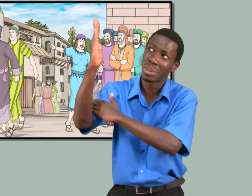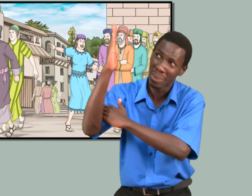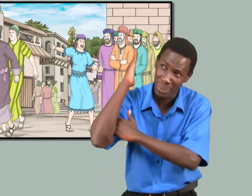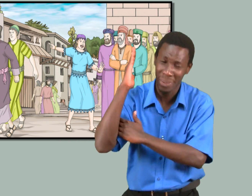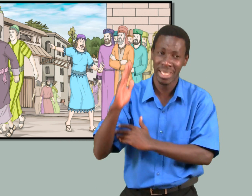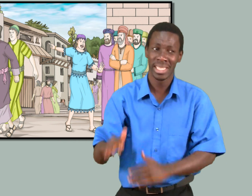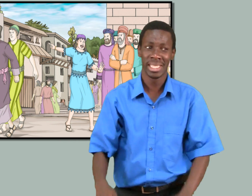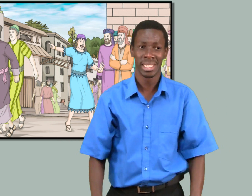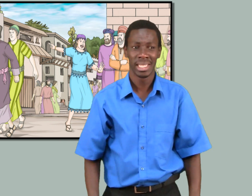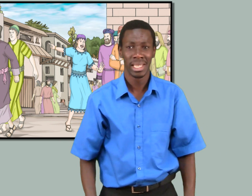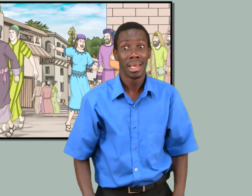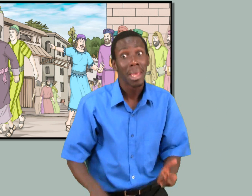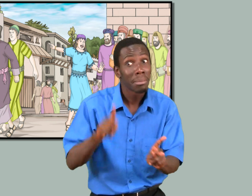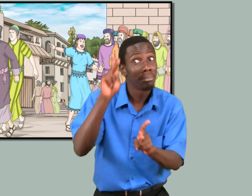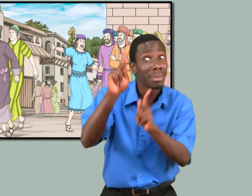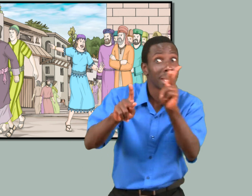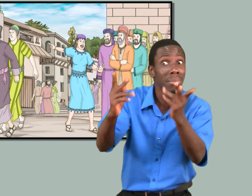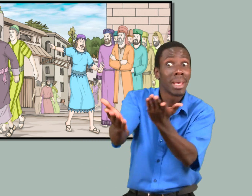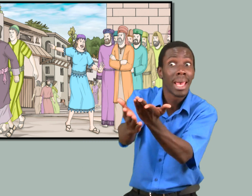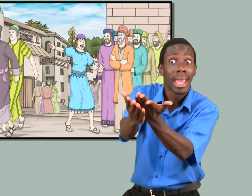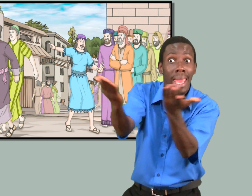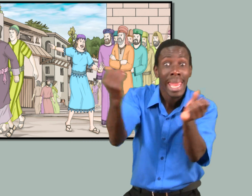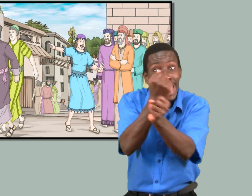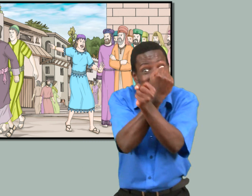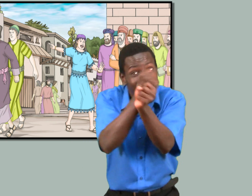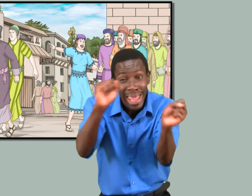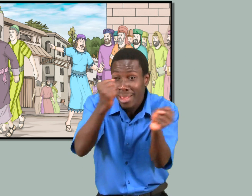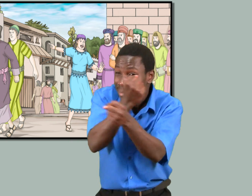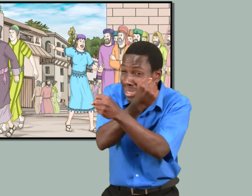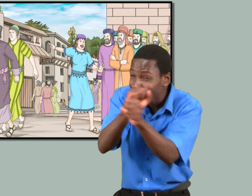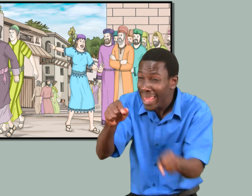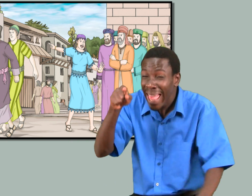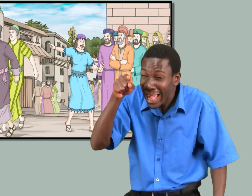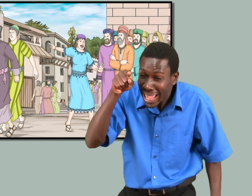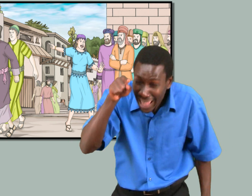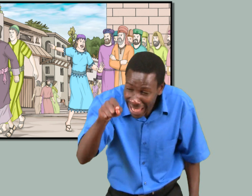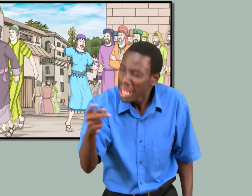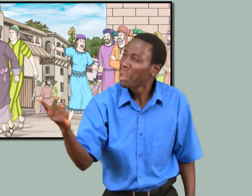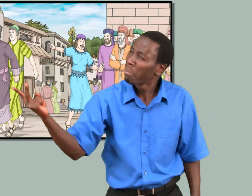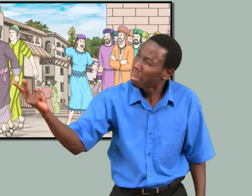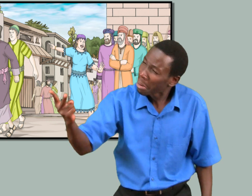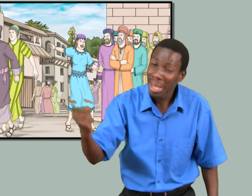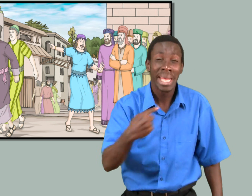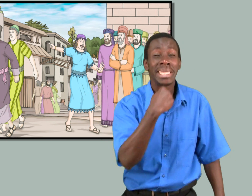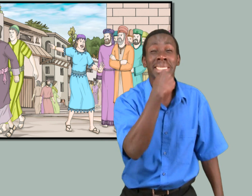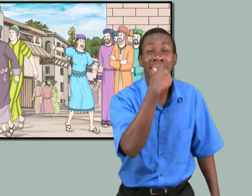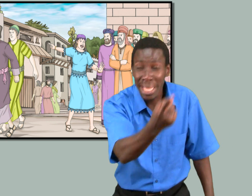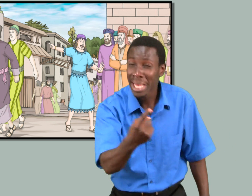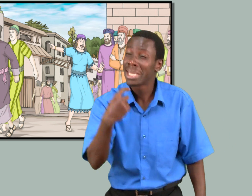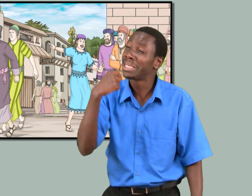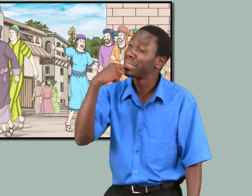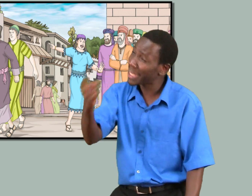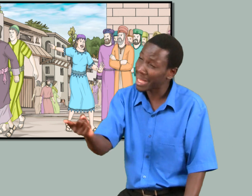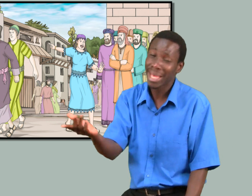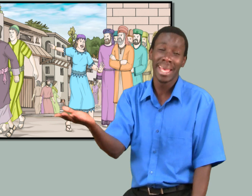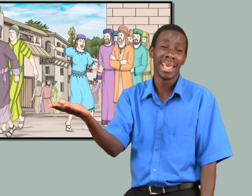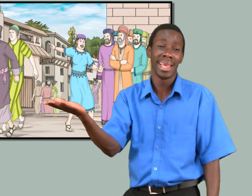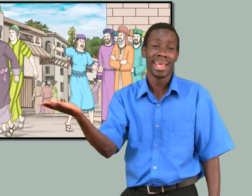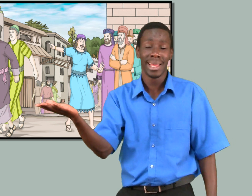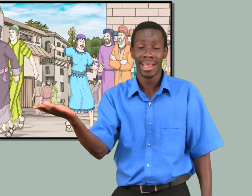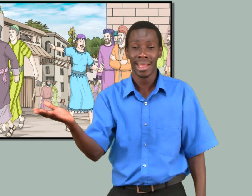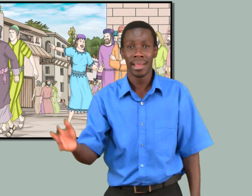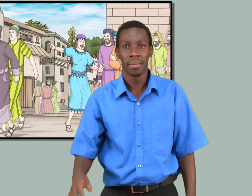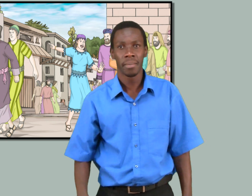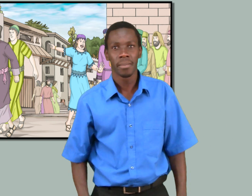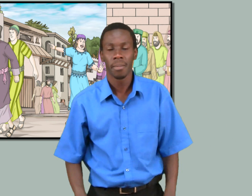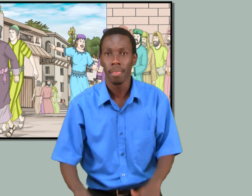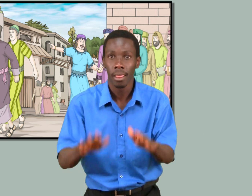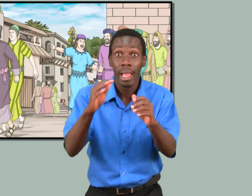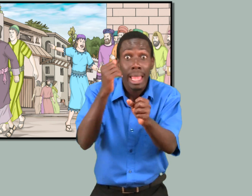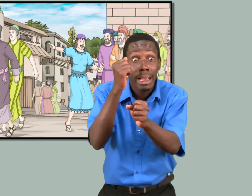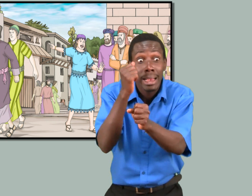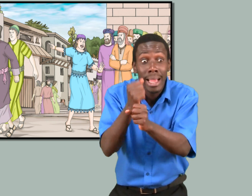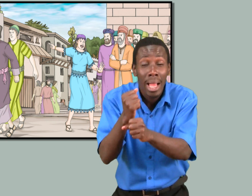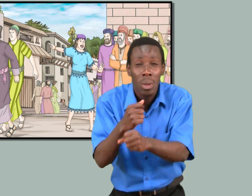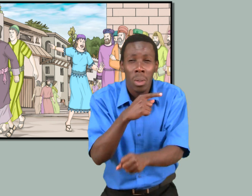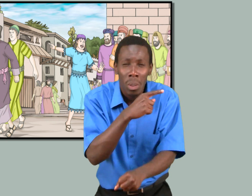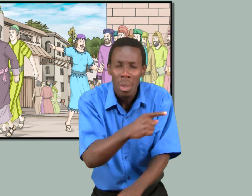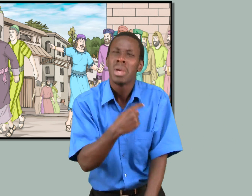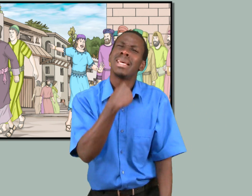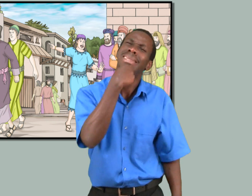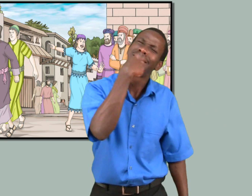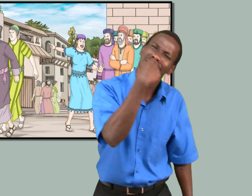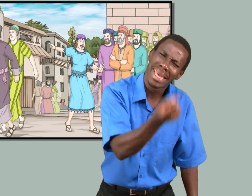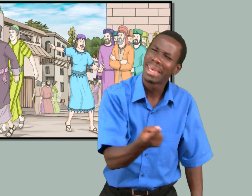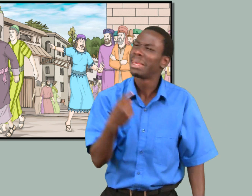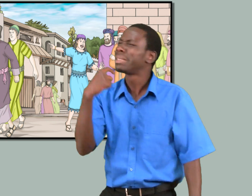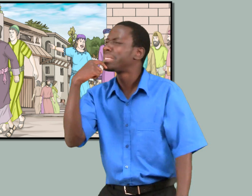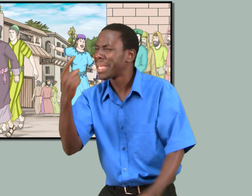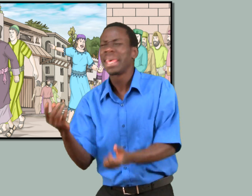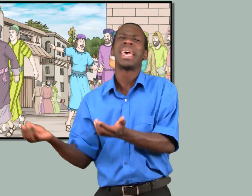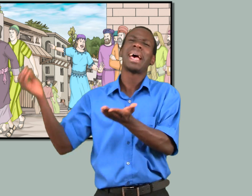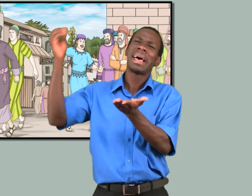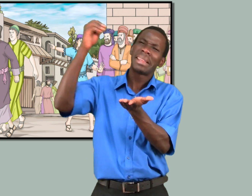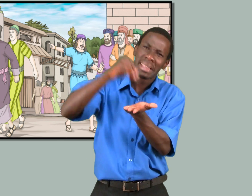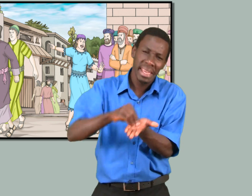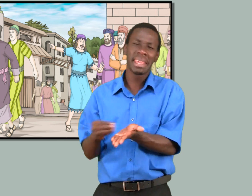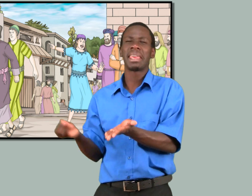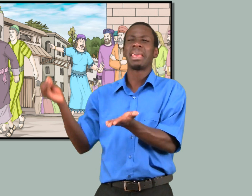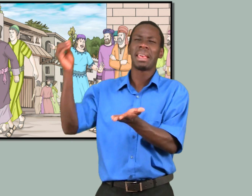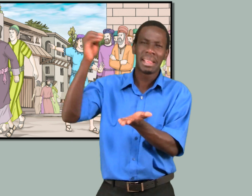She continued this for many days.